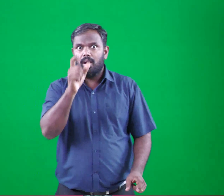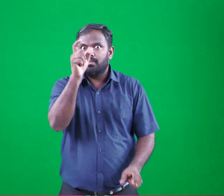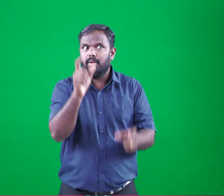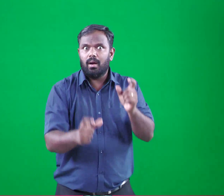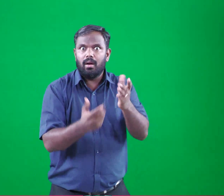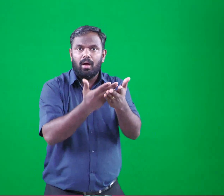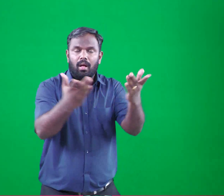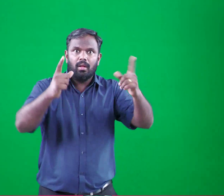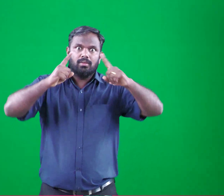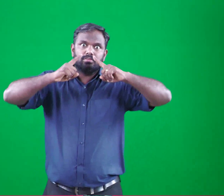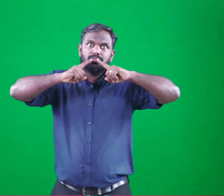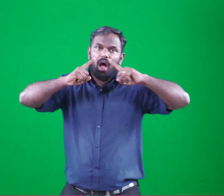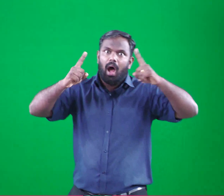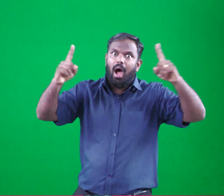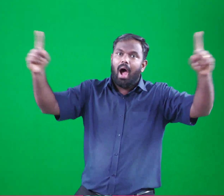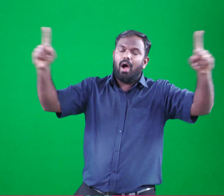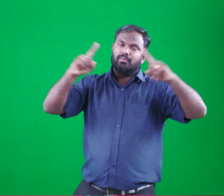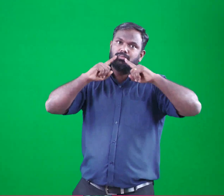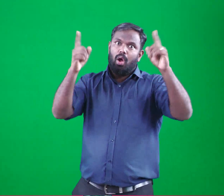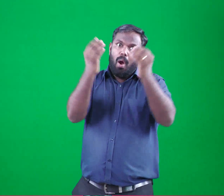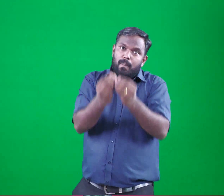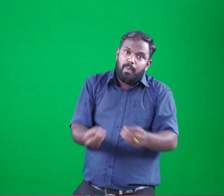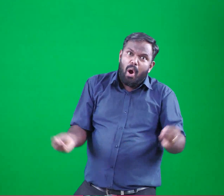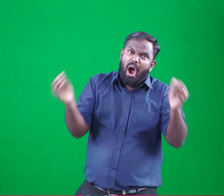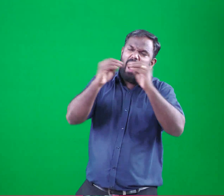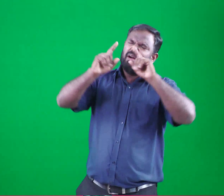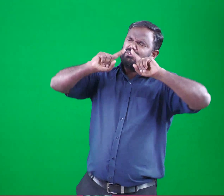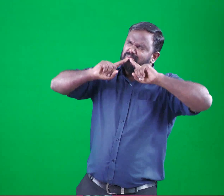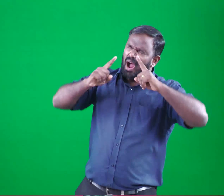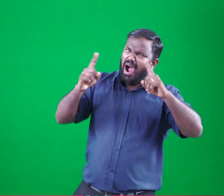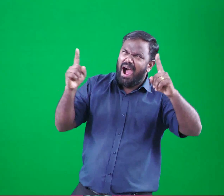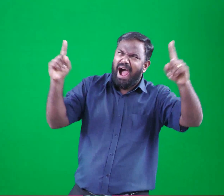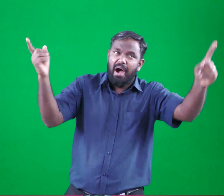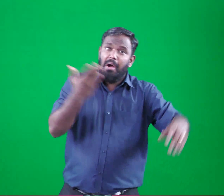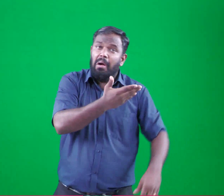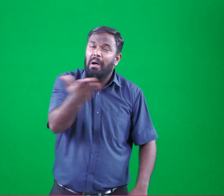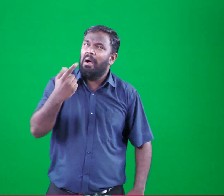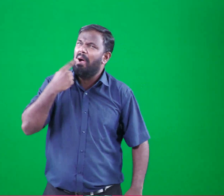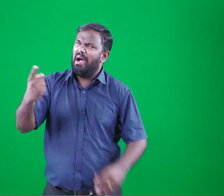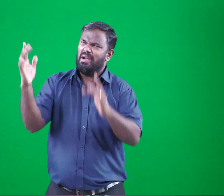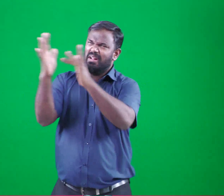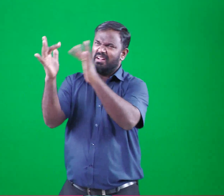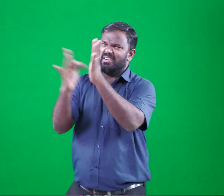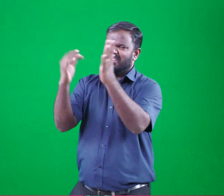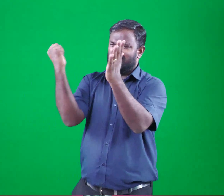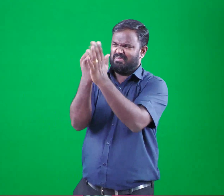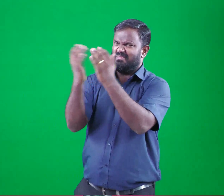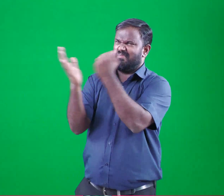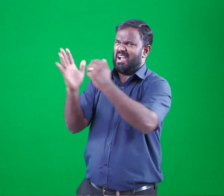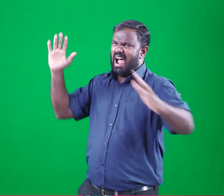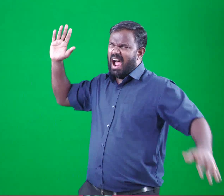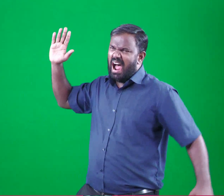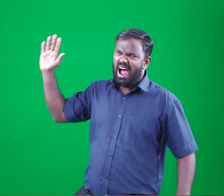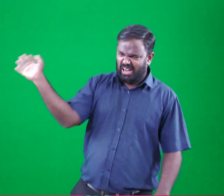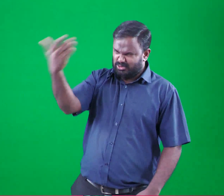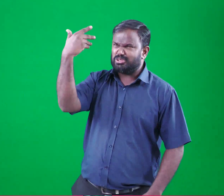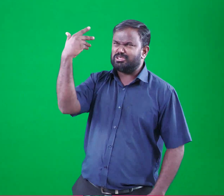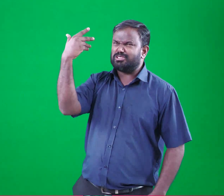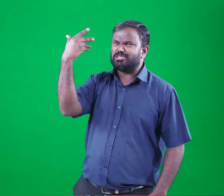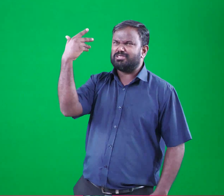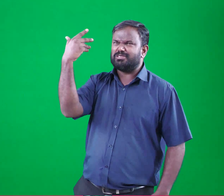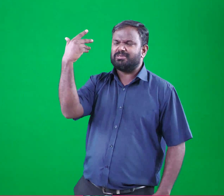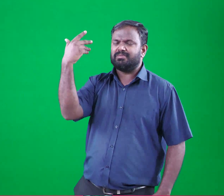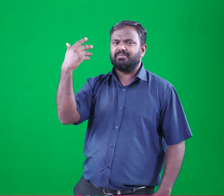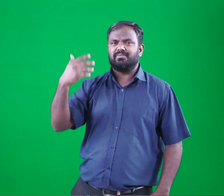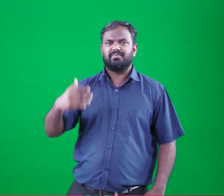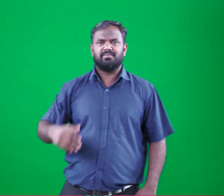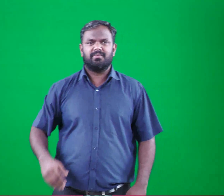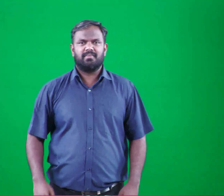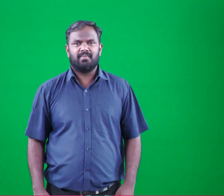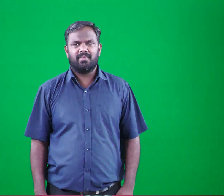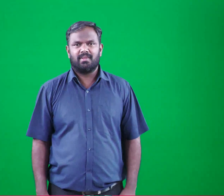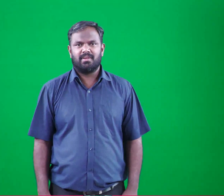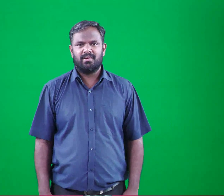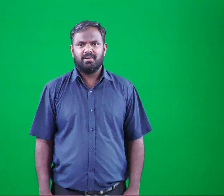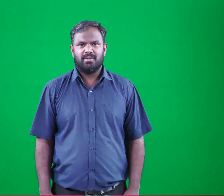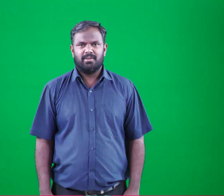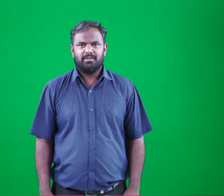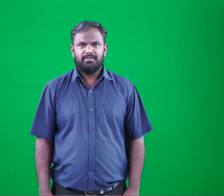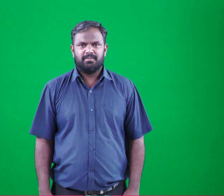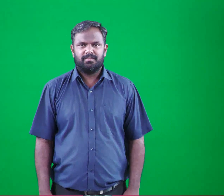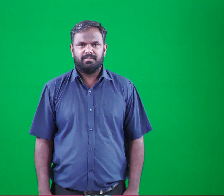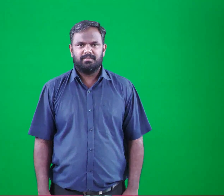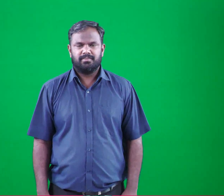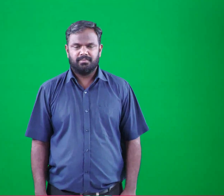But they shouted all the louder, "Crucify Him!"